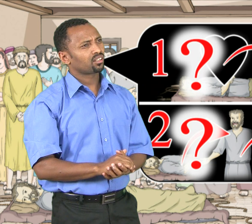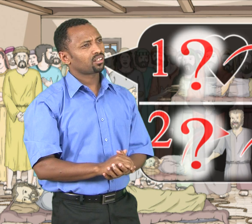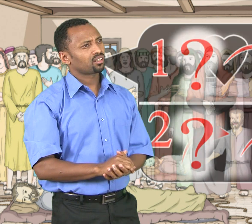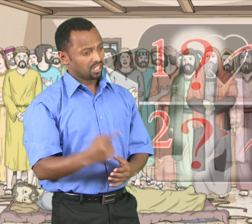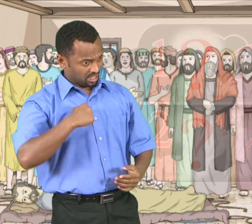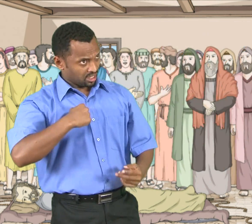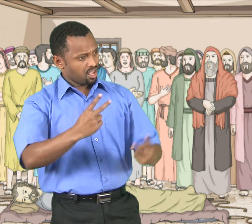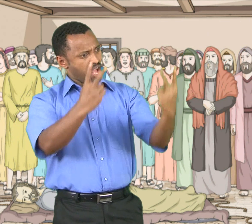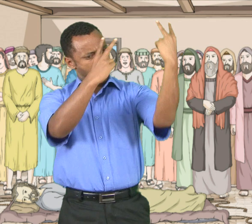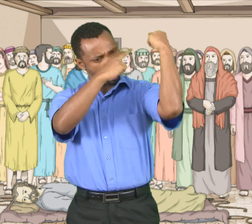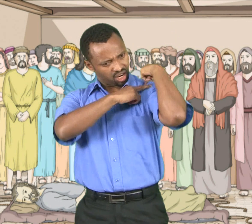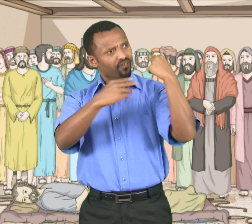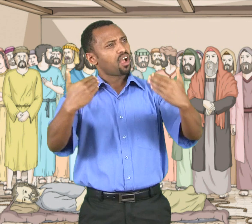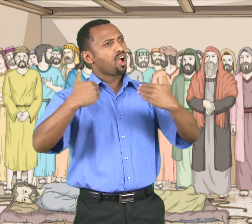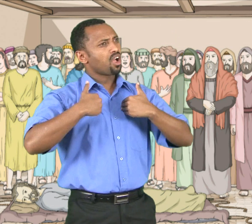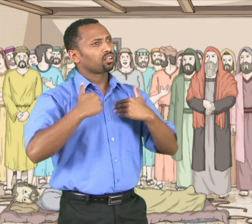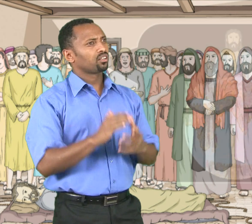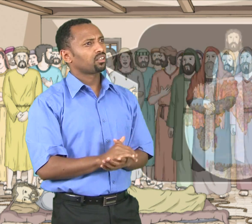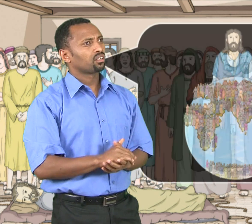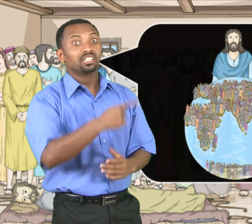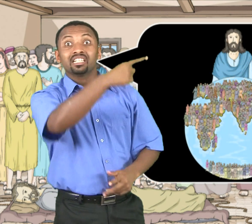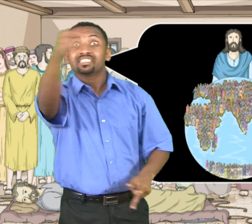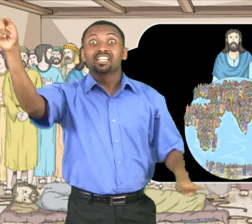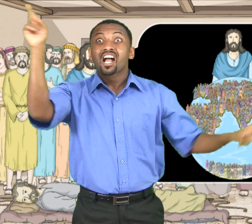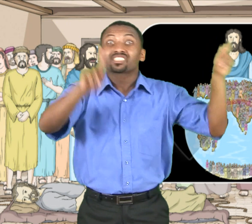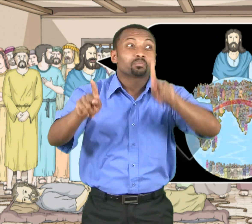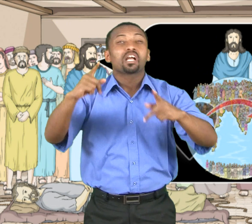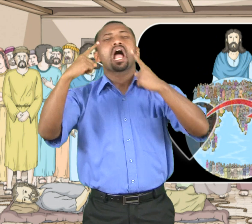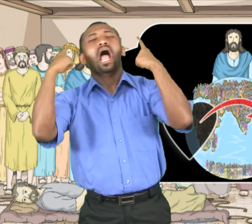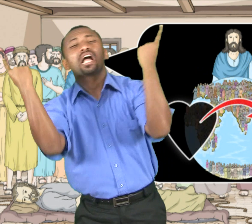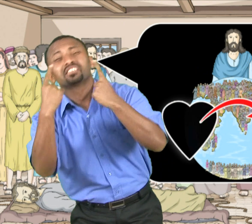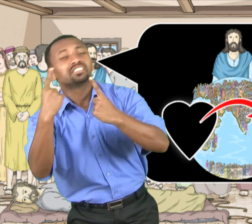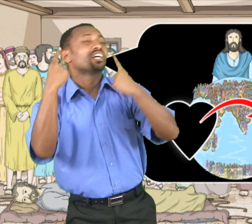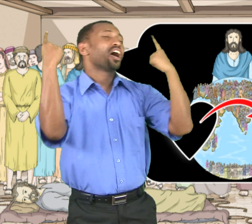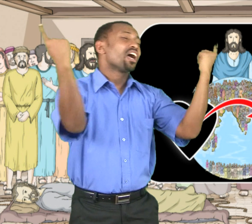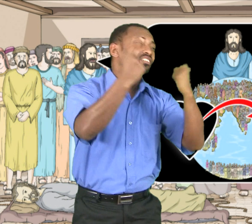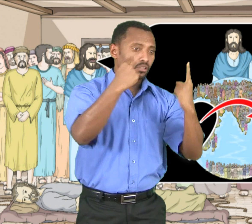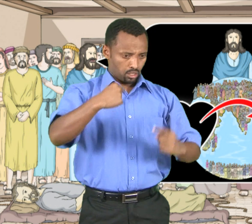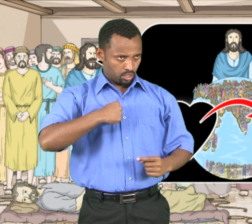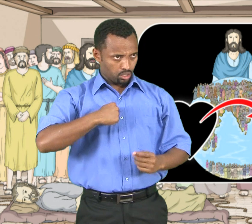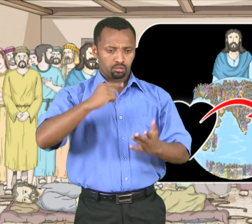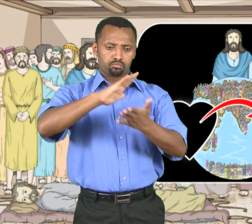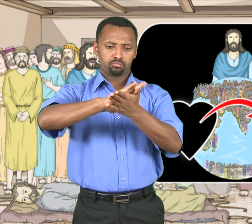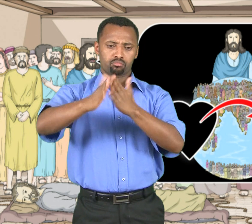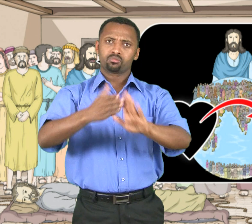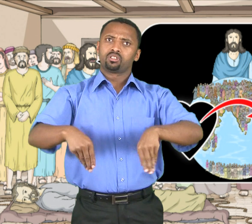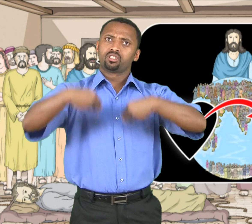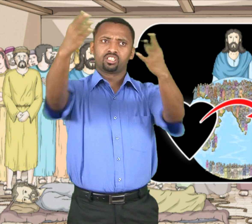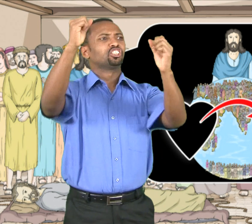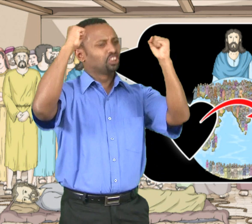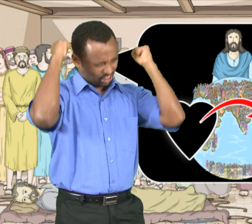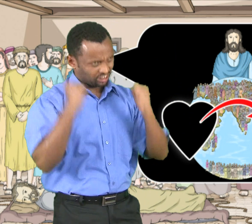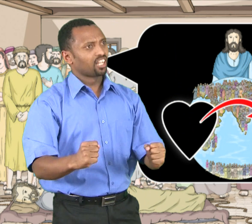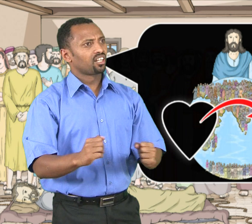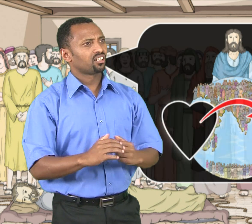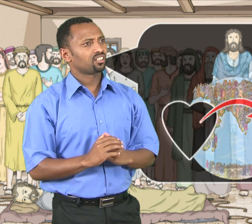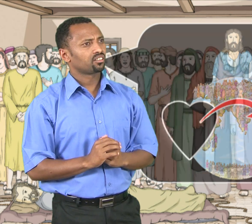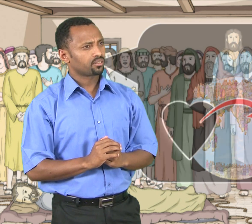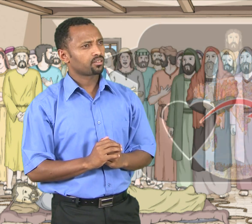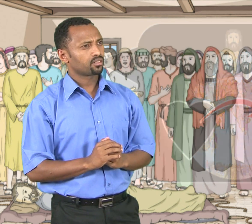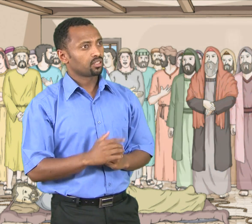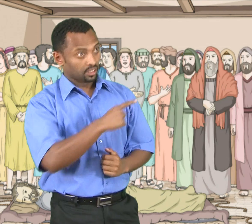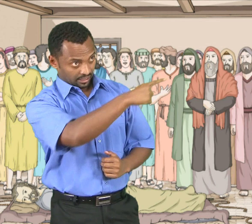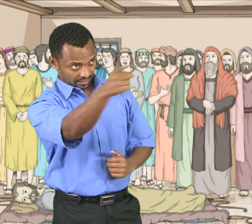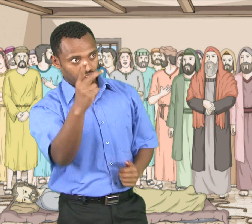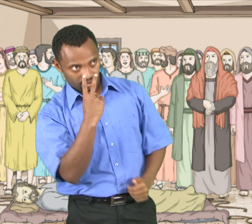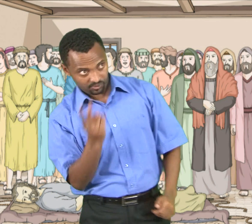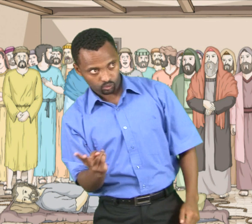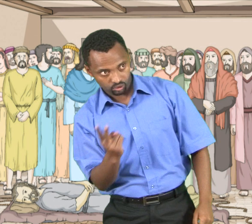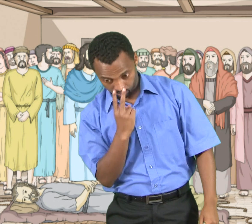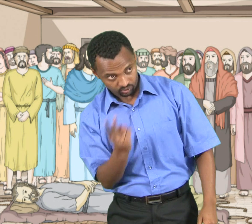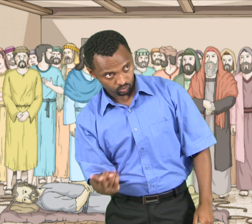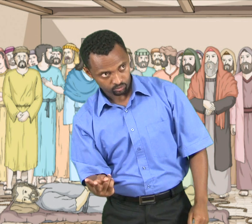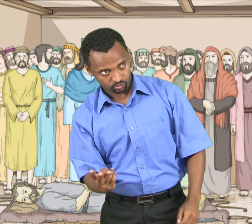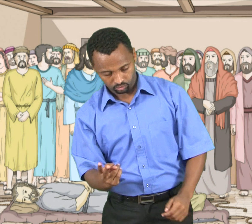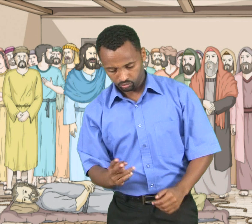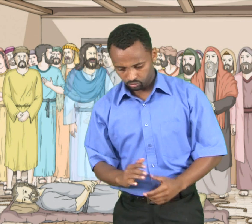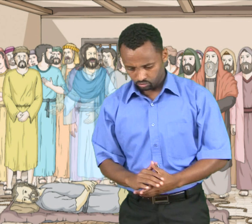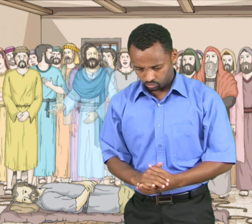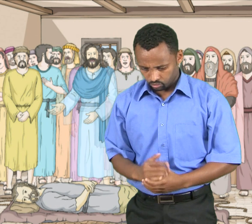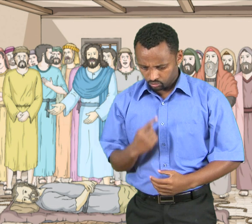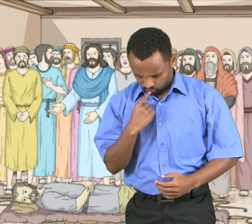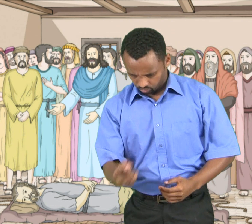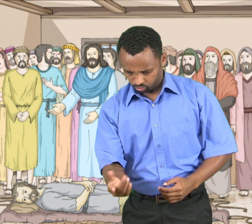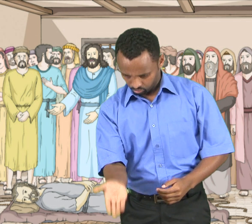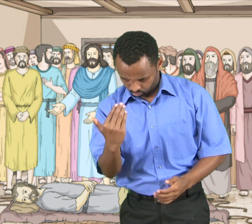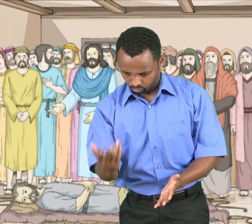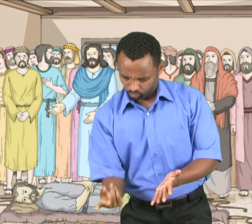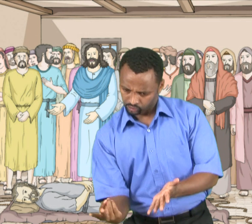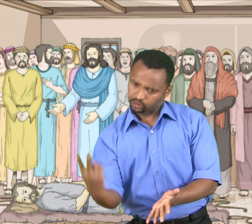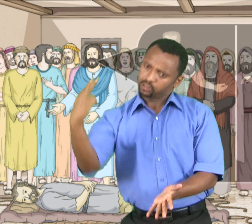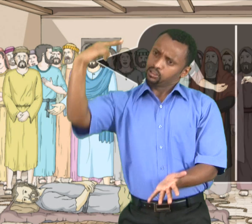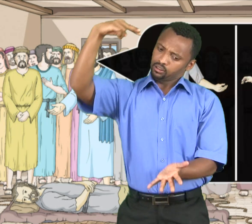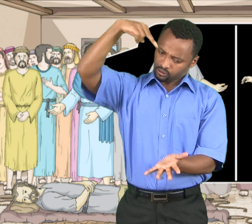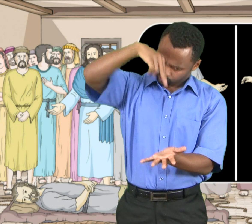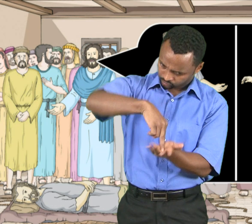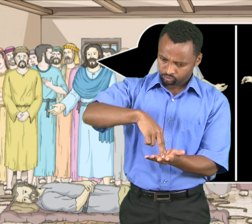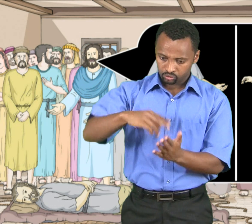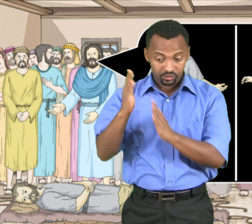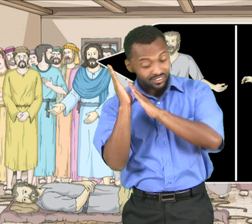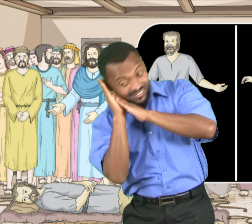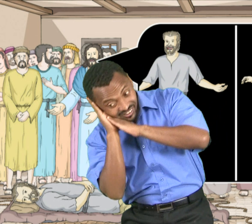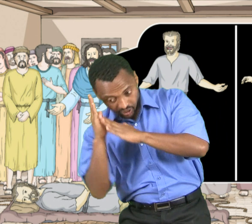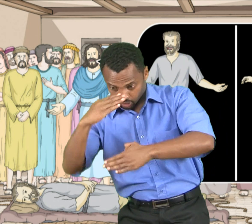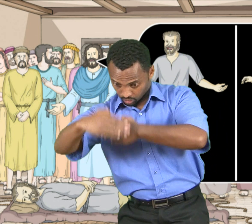But so that you may know that the Son of Man has authority on earth to forgive sins...”